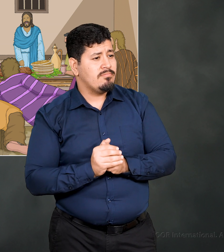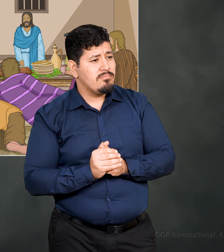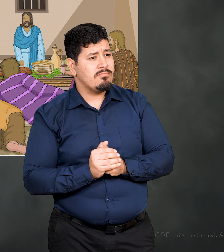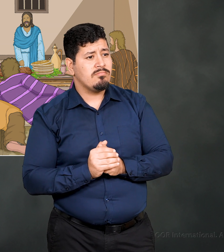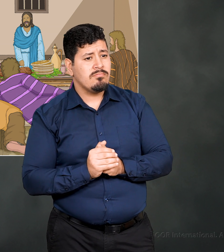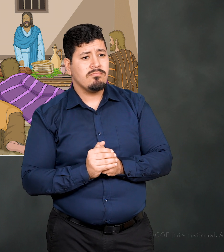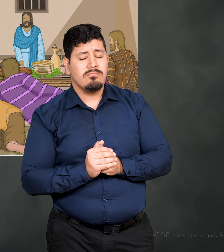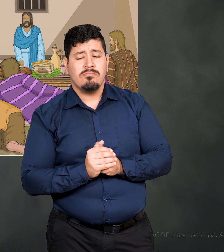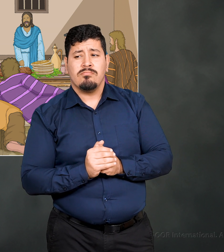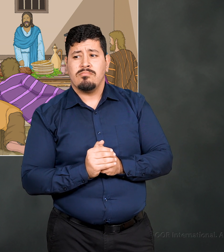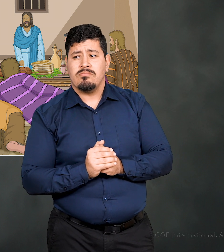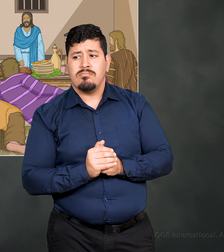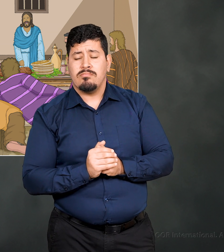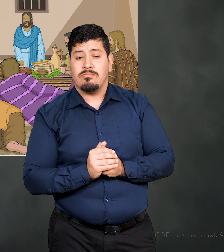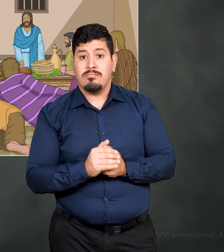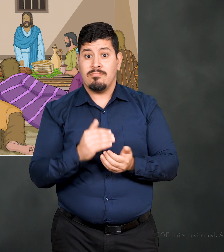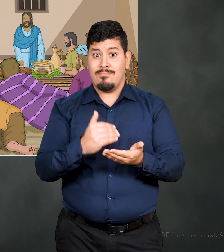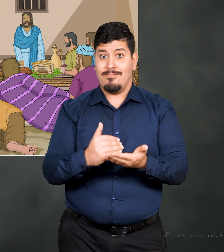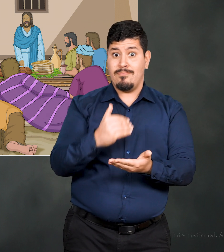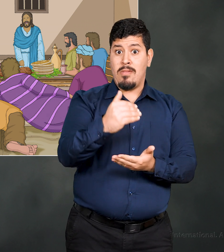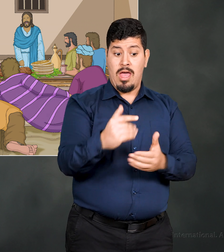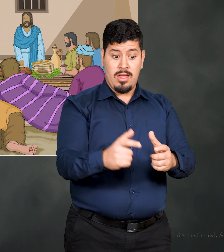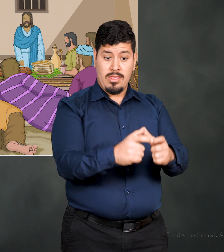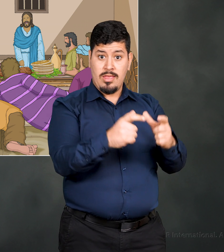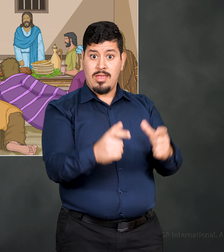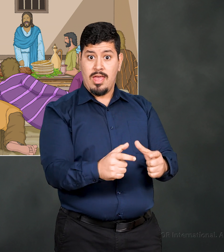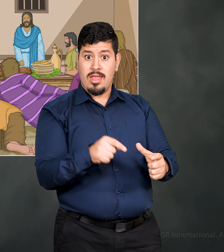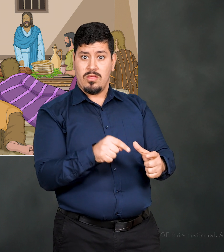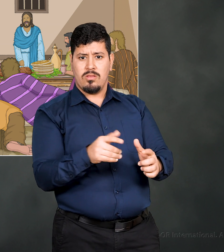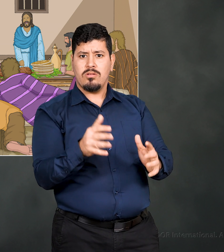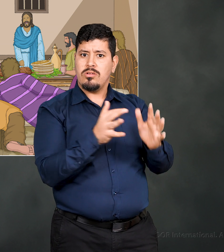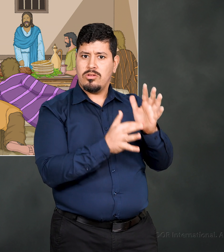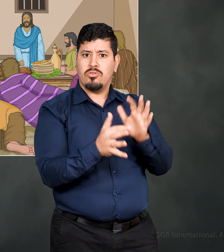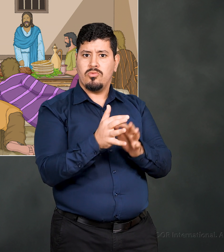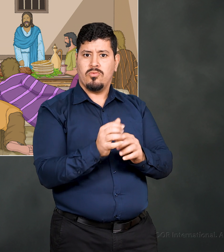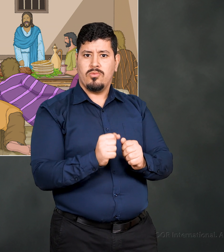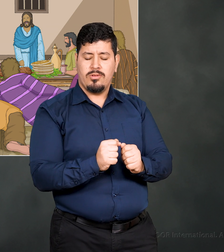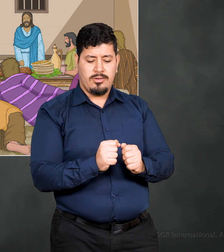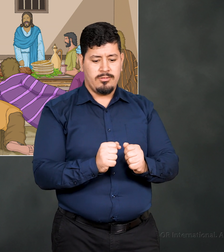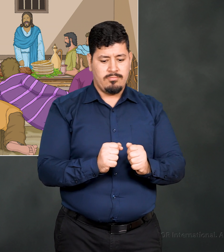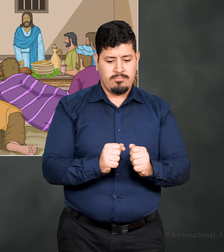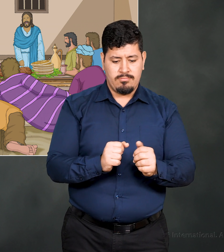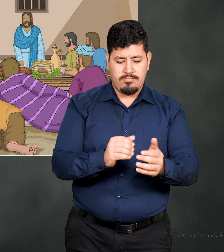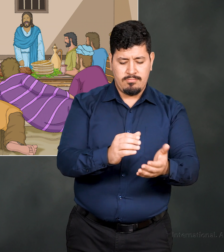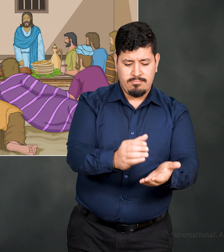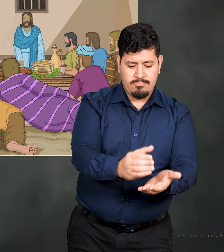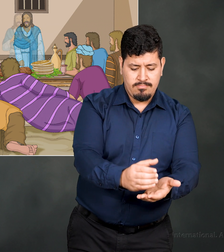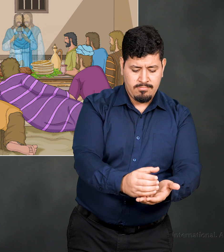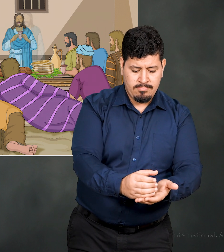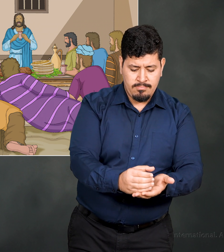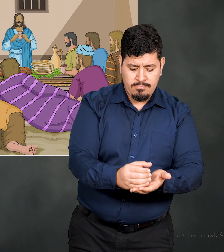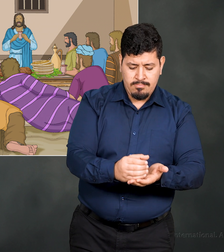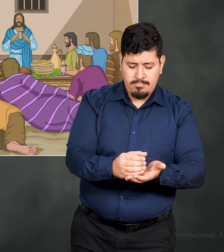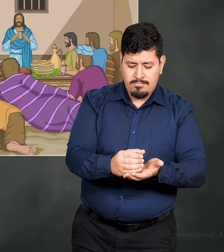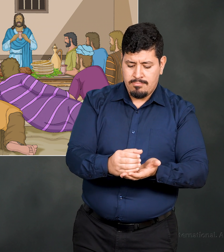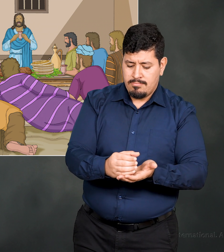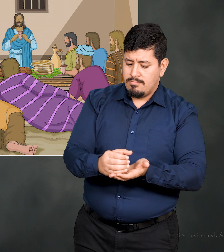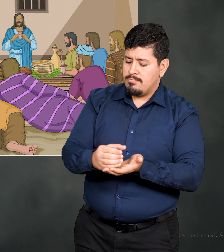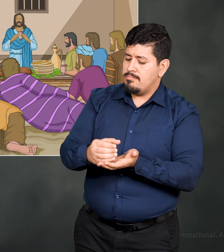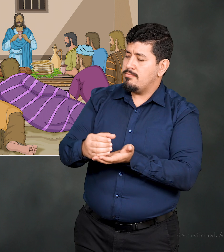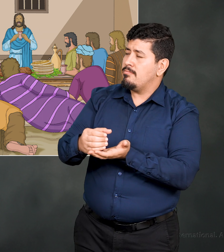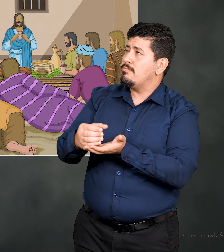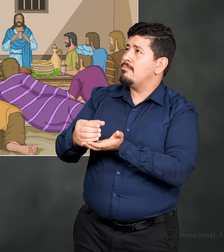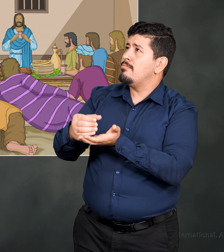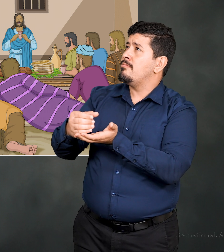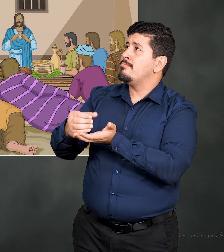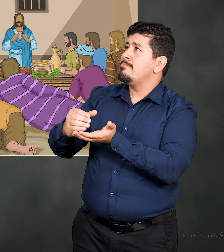this is My body.”